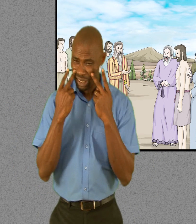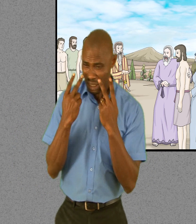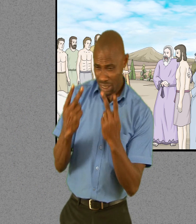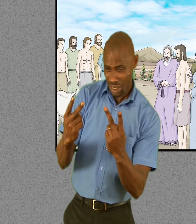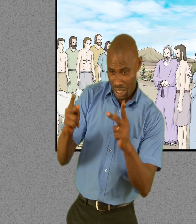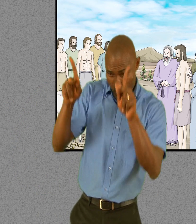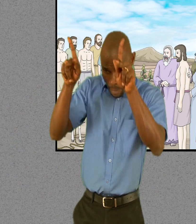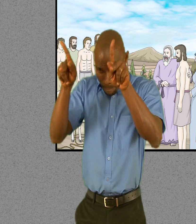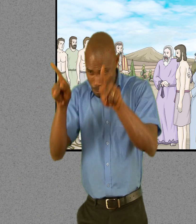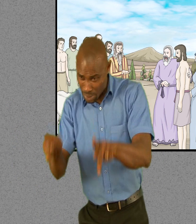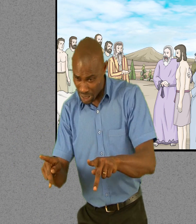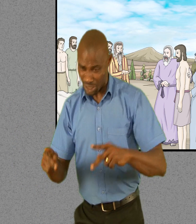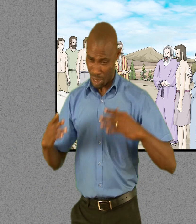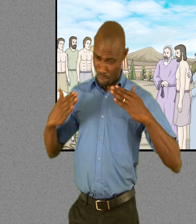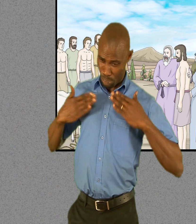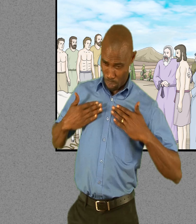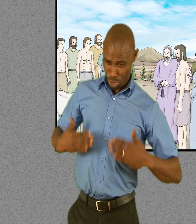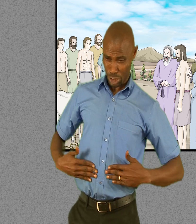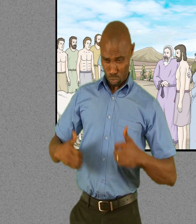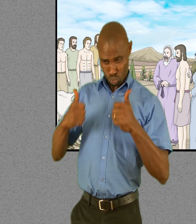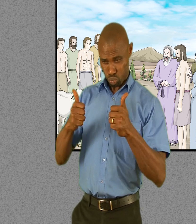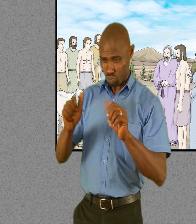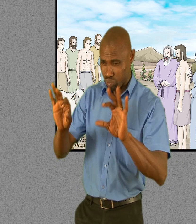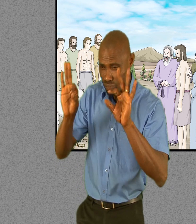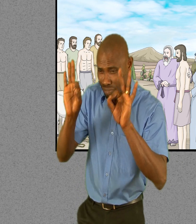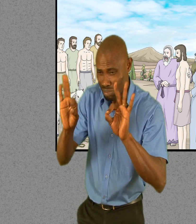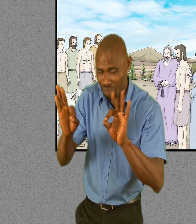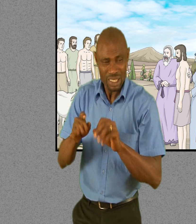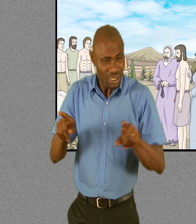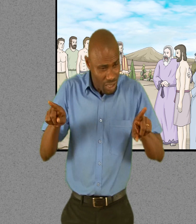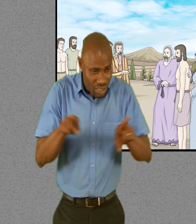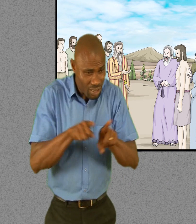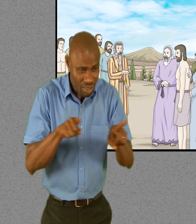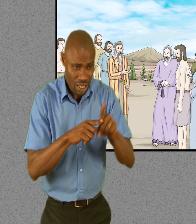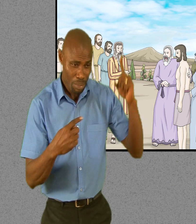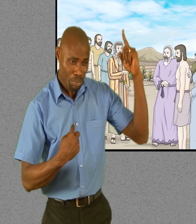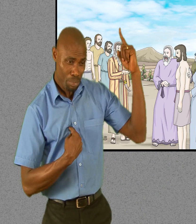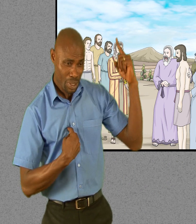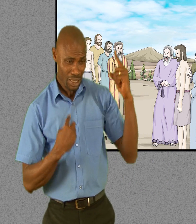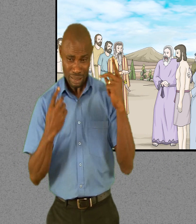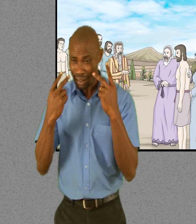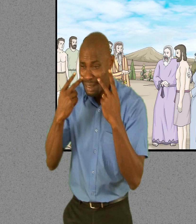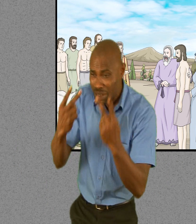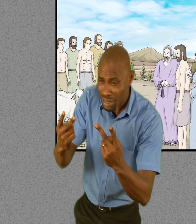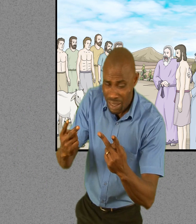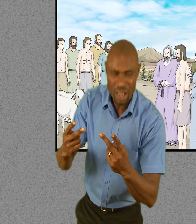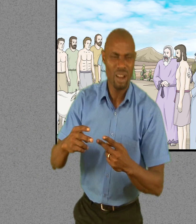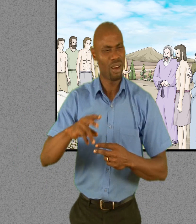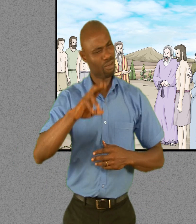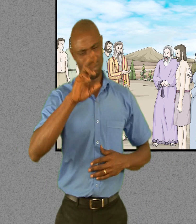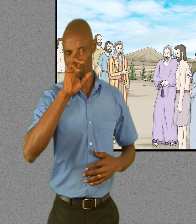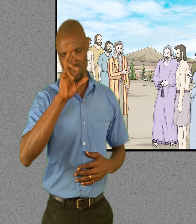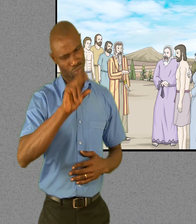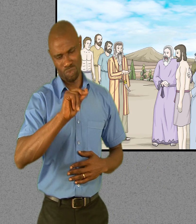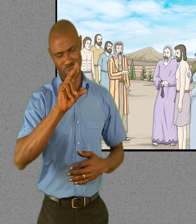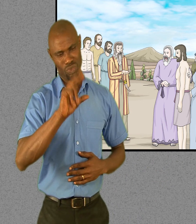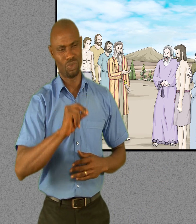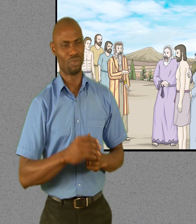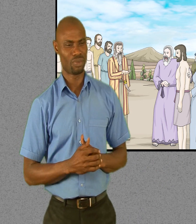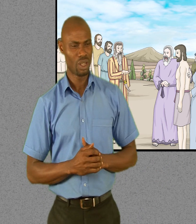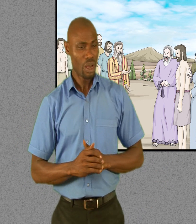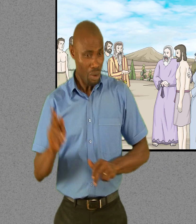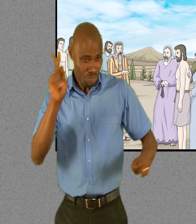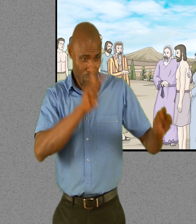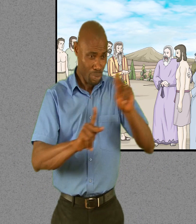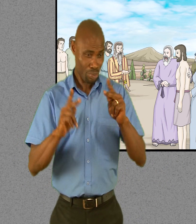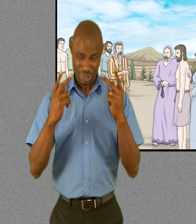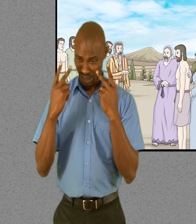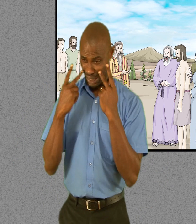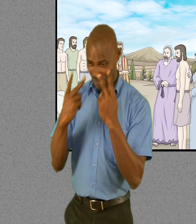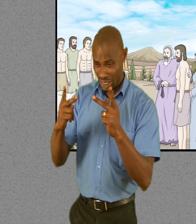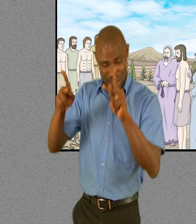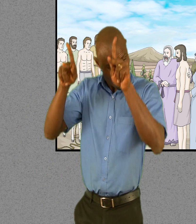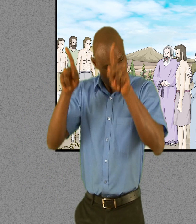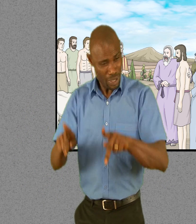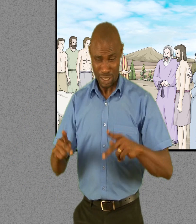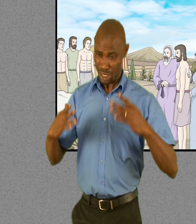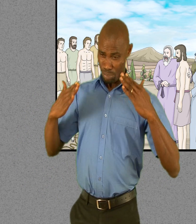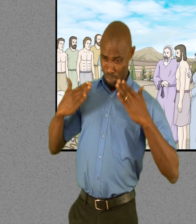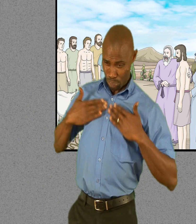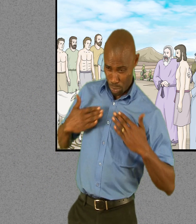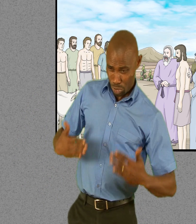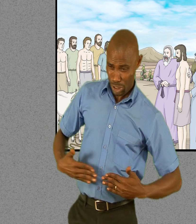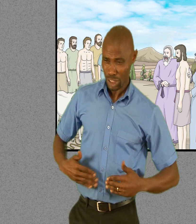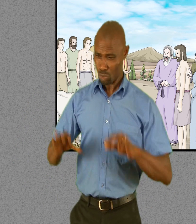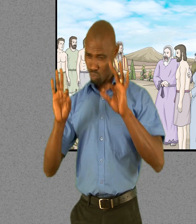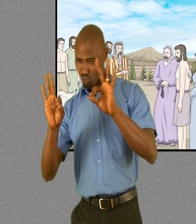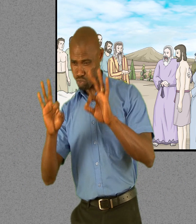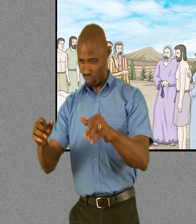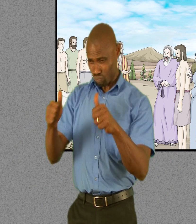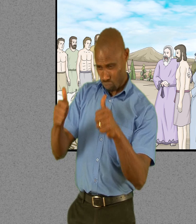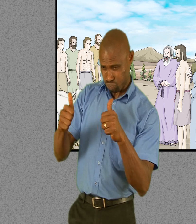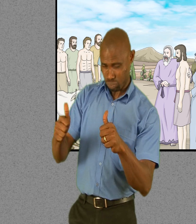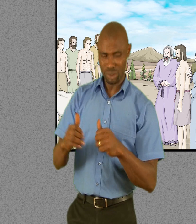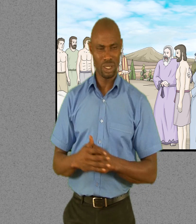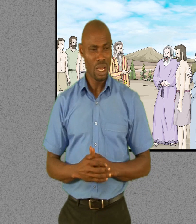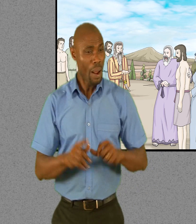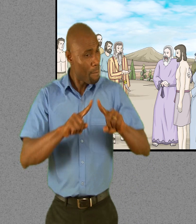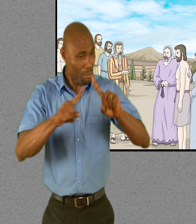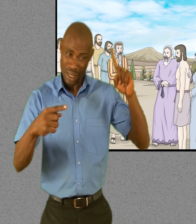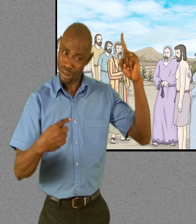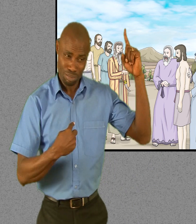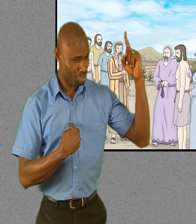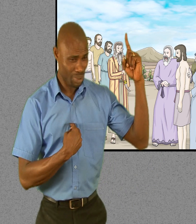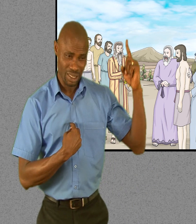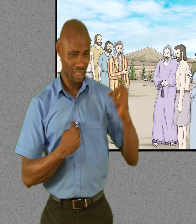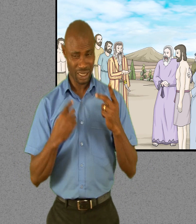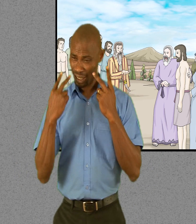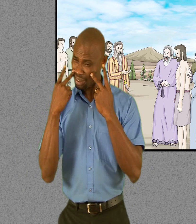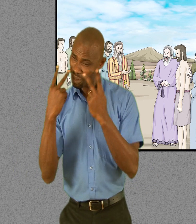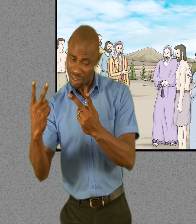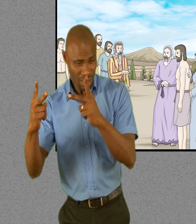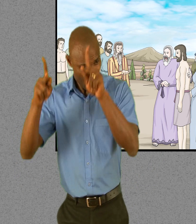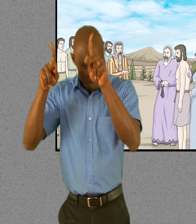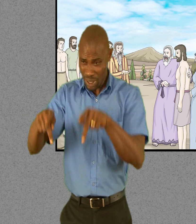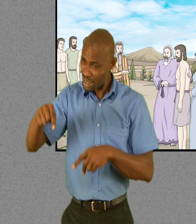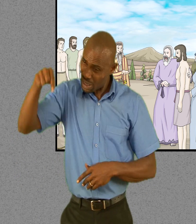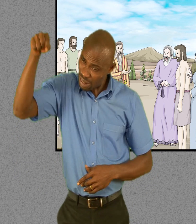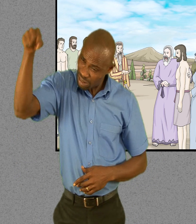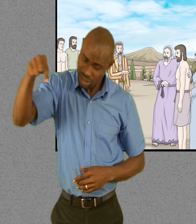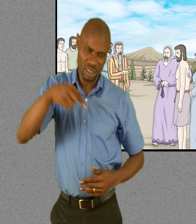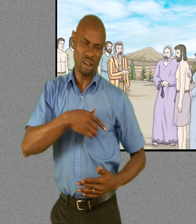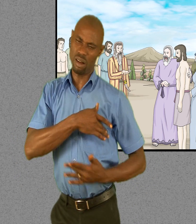the LORD does not see as man does.